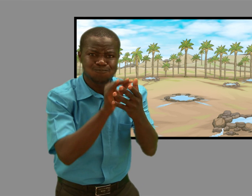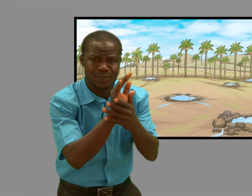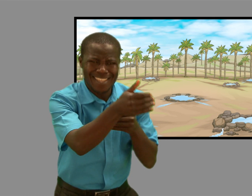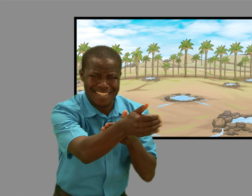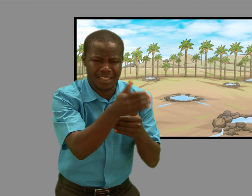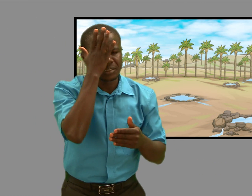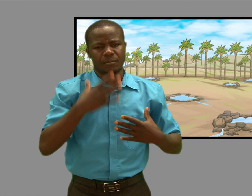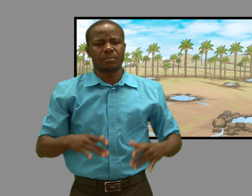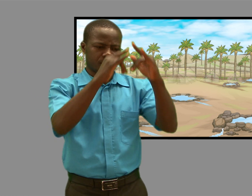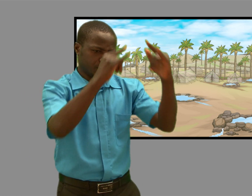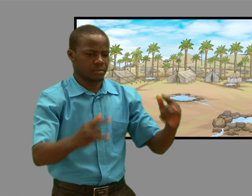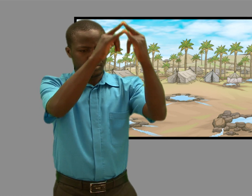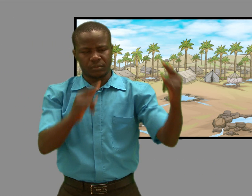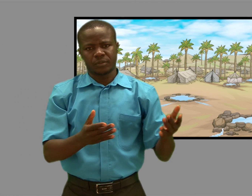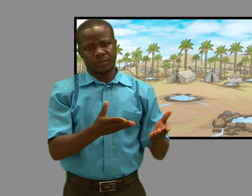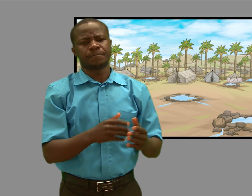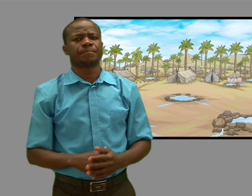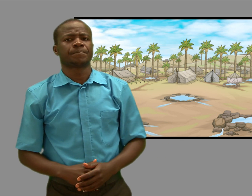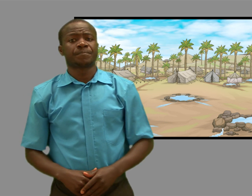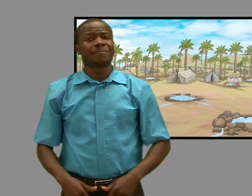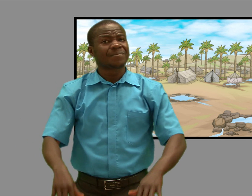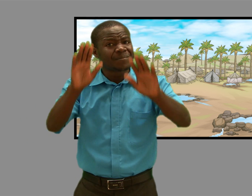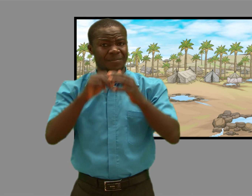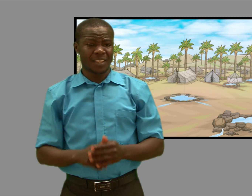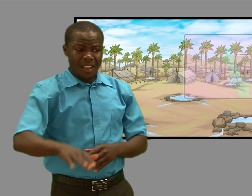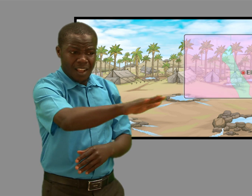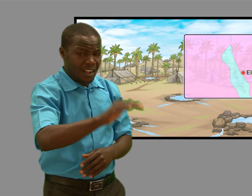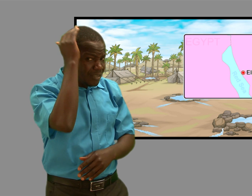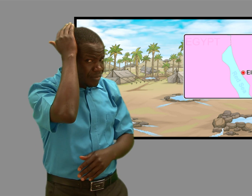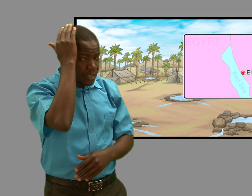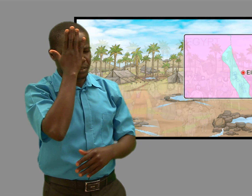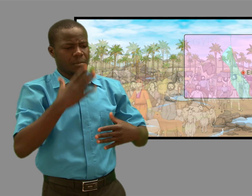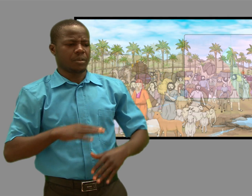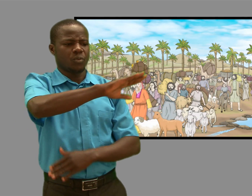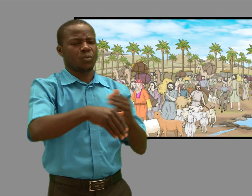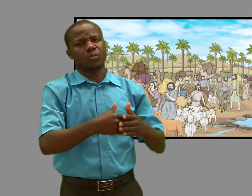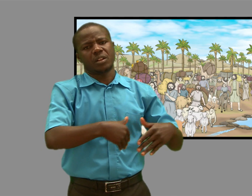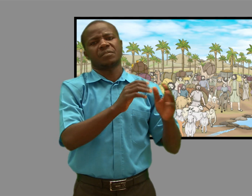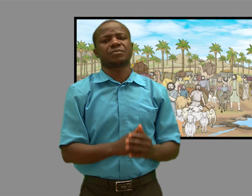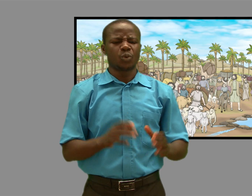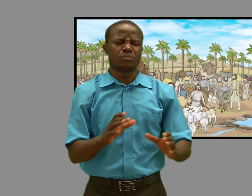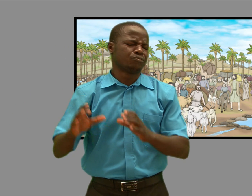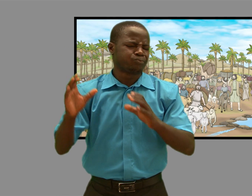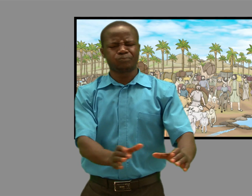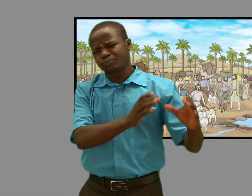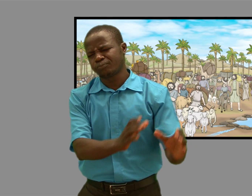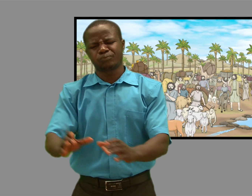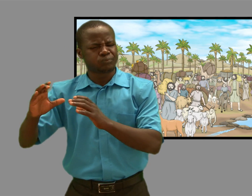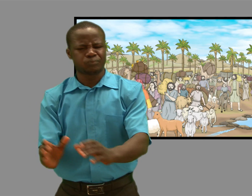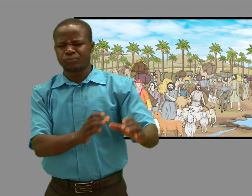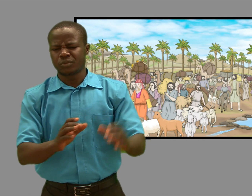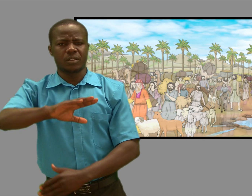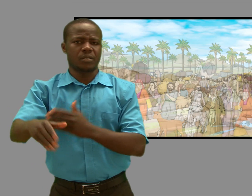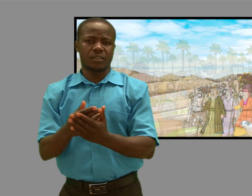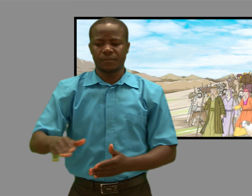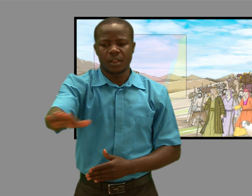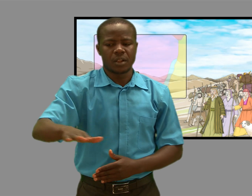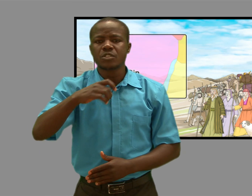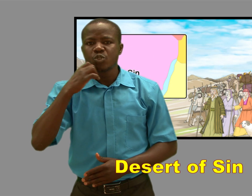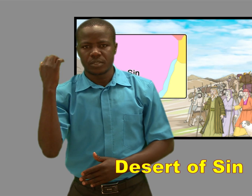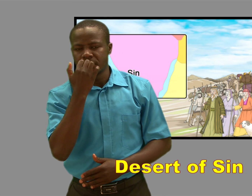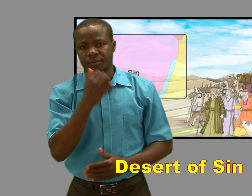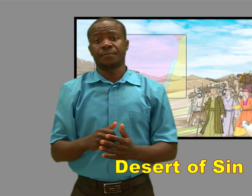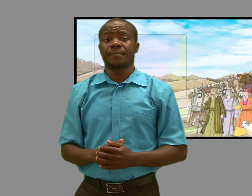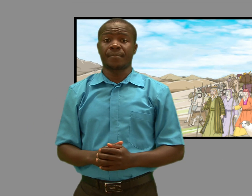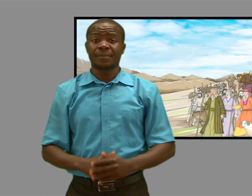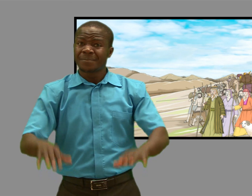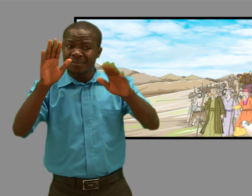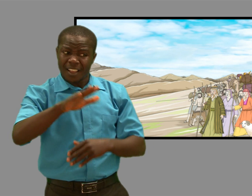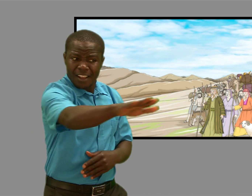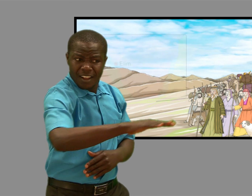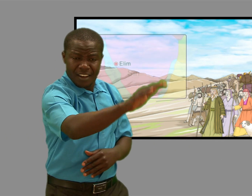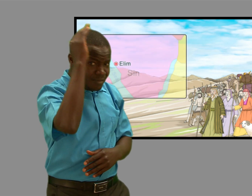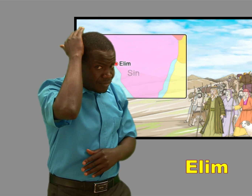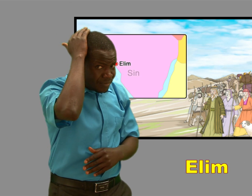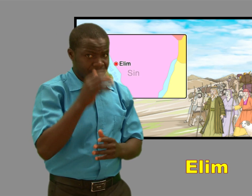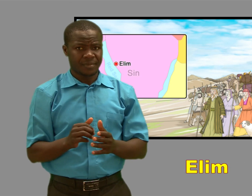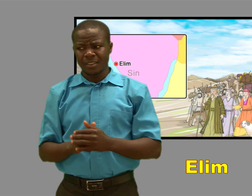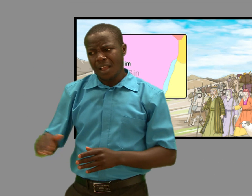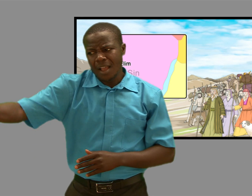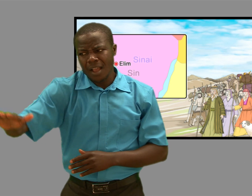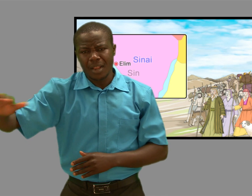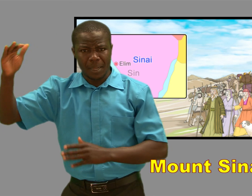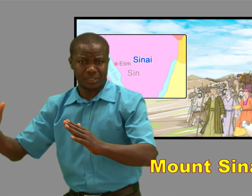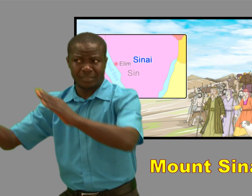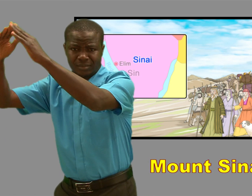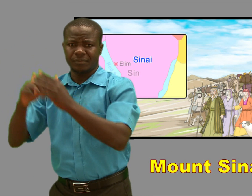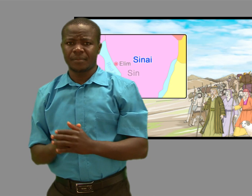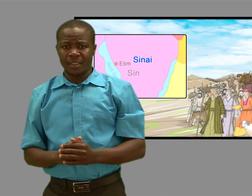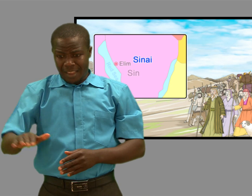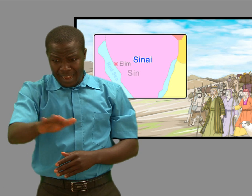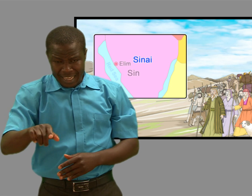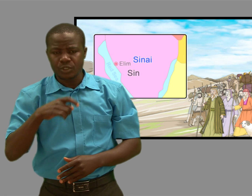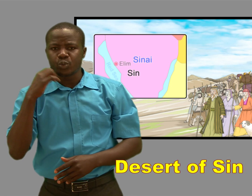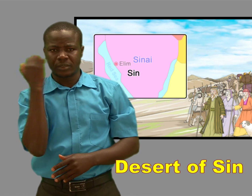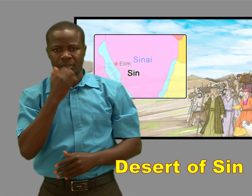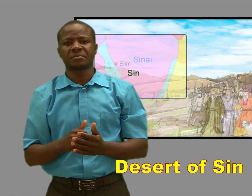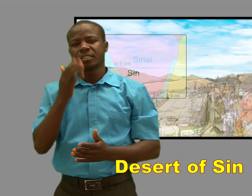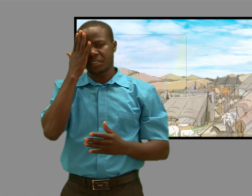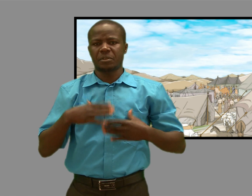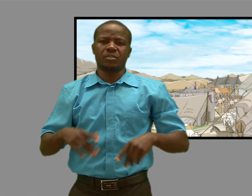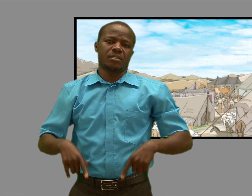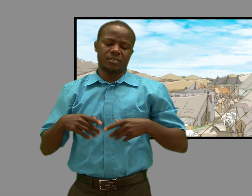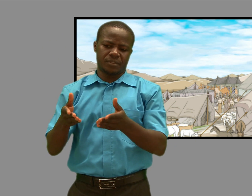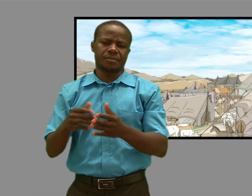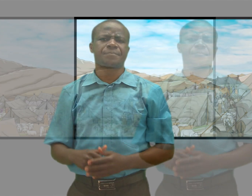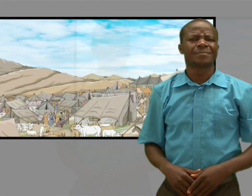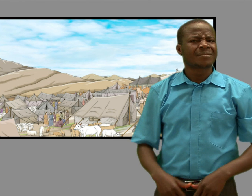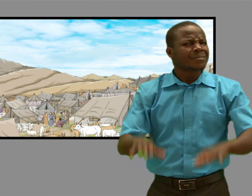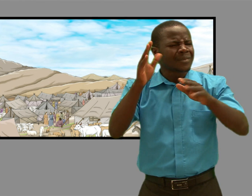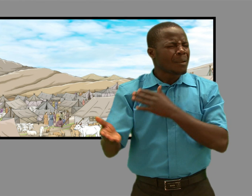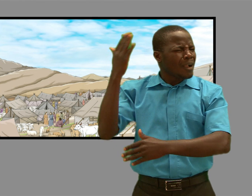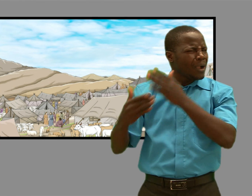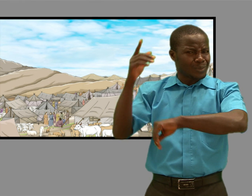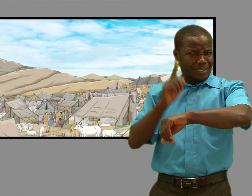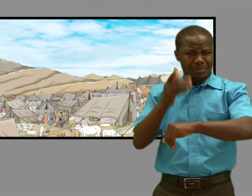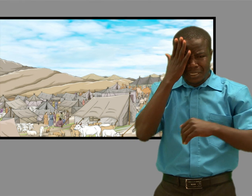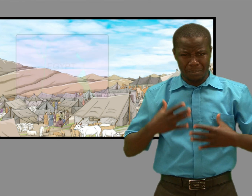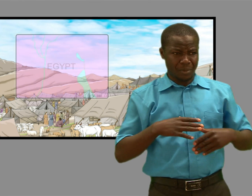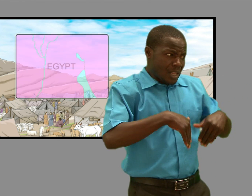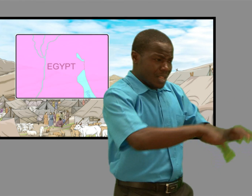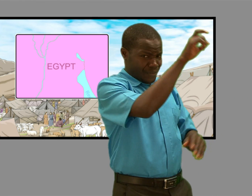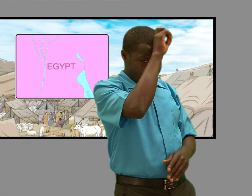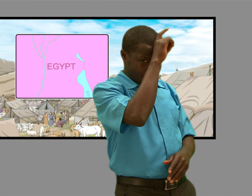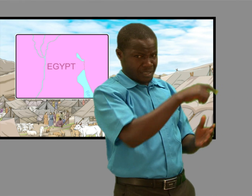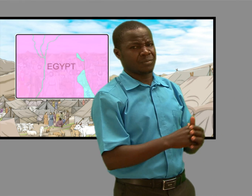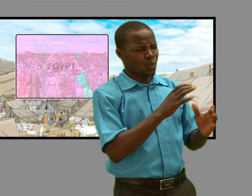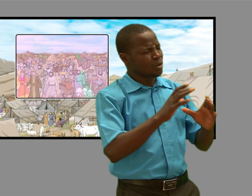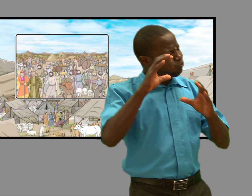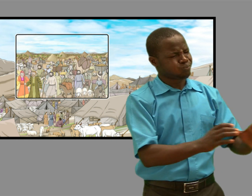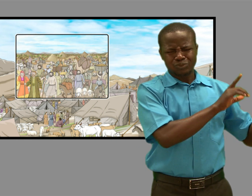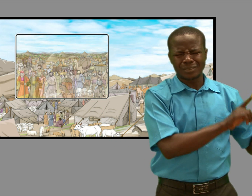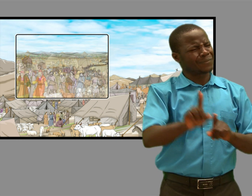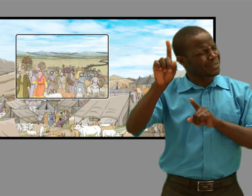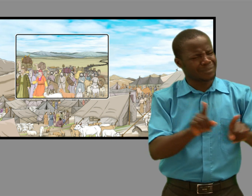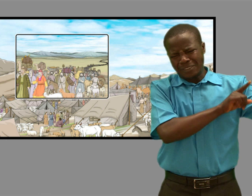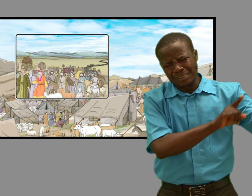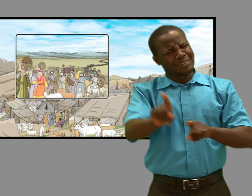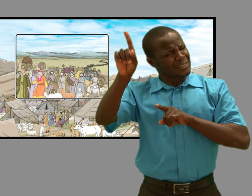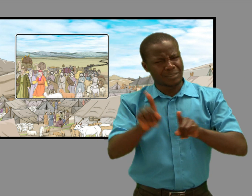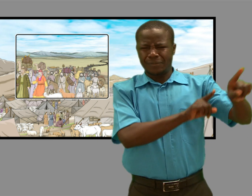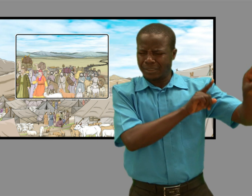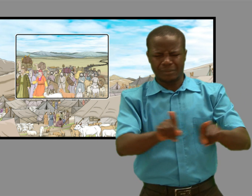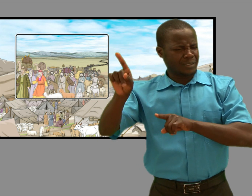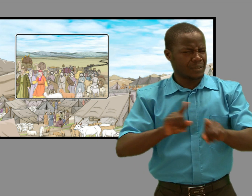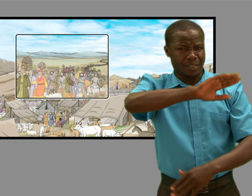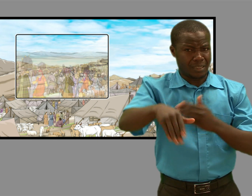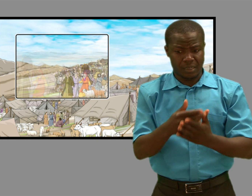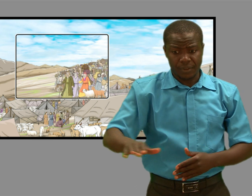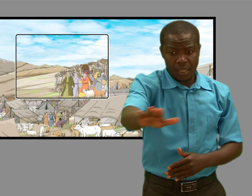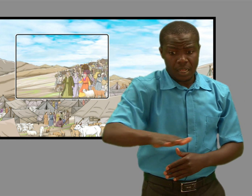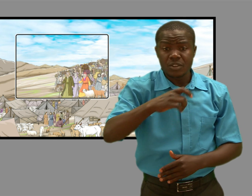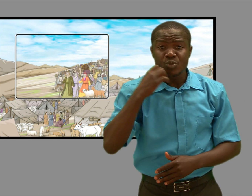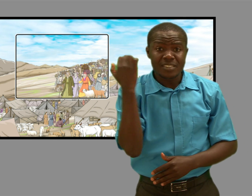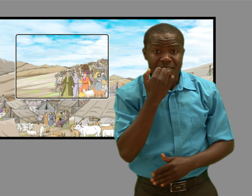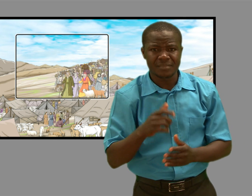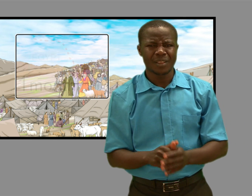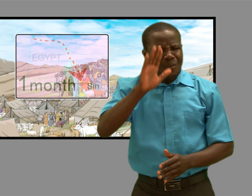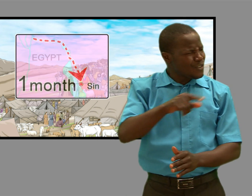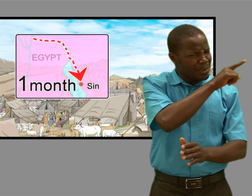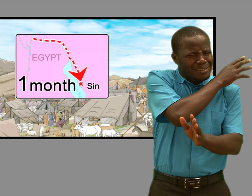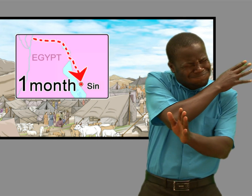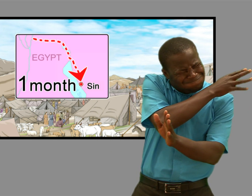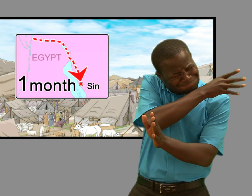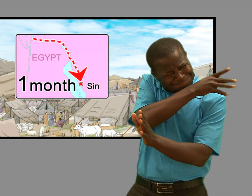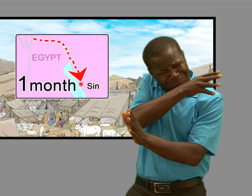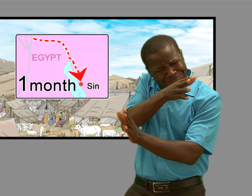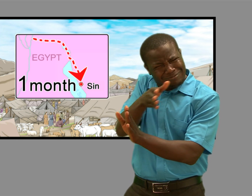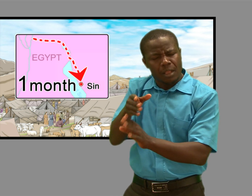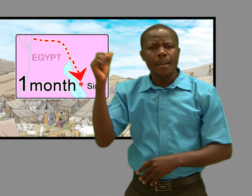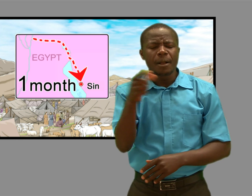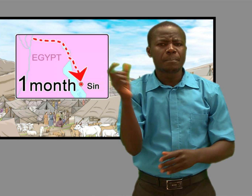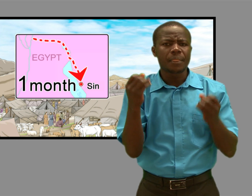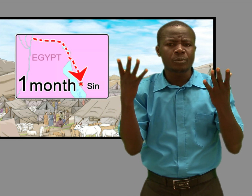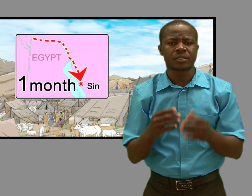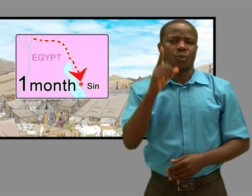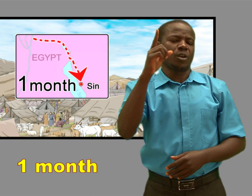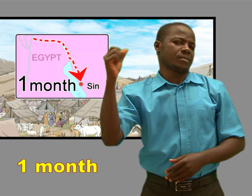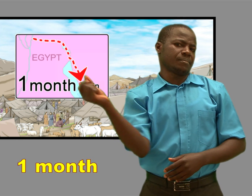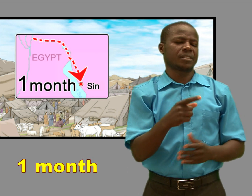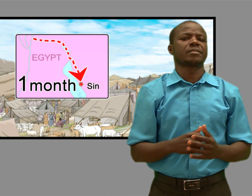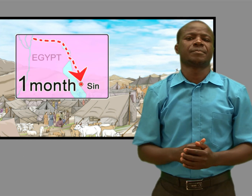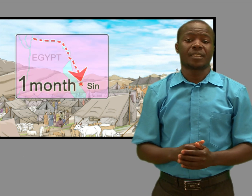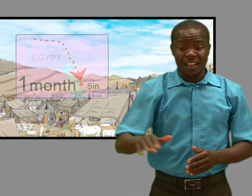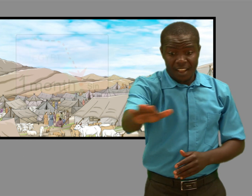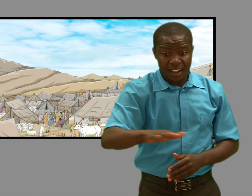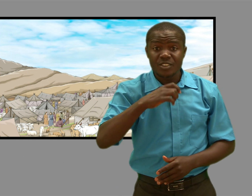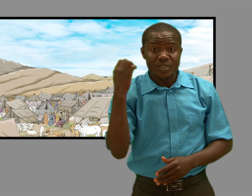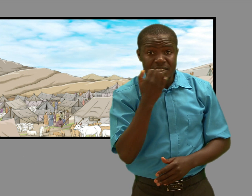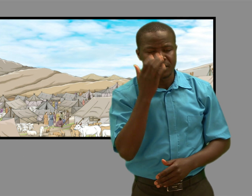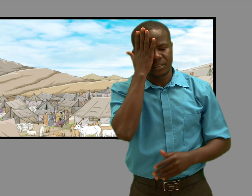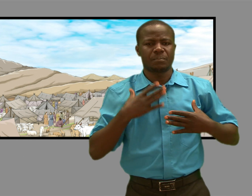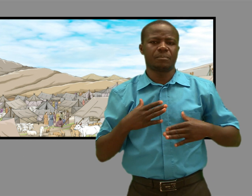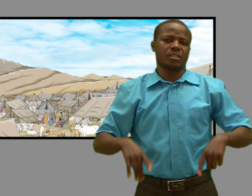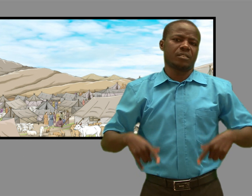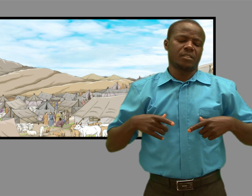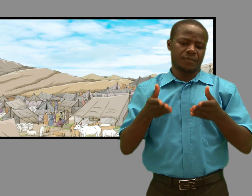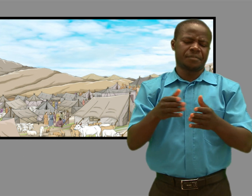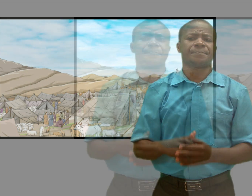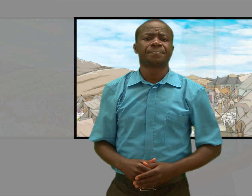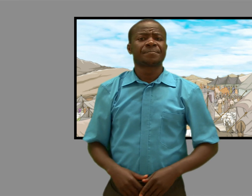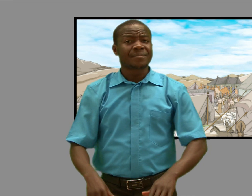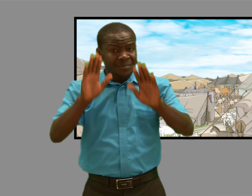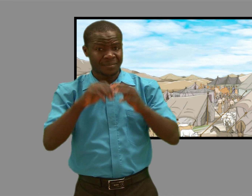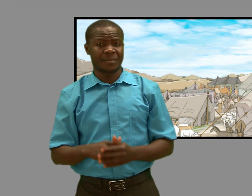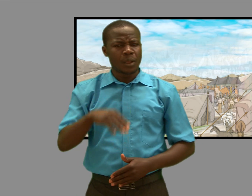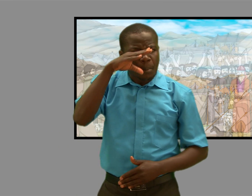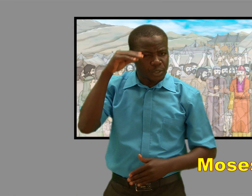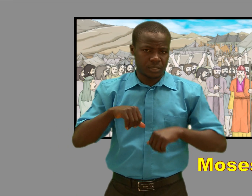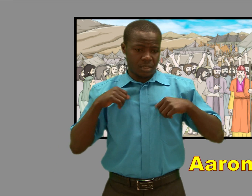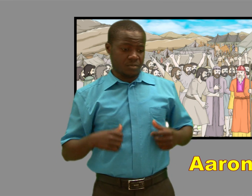On the fifteenth day of the second month after they had left the land of Egypt, the whole congregation of Israel set out from Elim and came to the Desert of Sin, which is between Elim and Sinai.